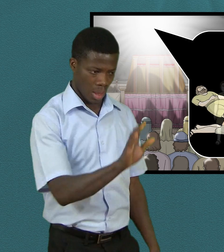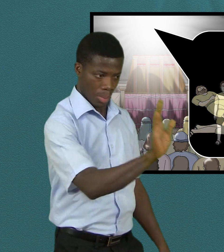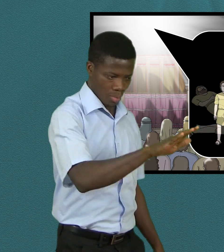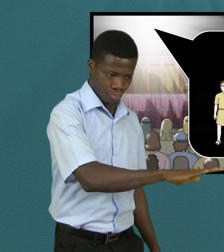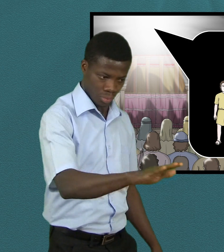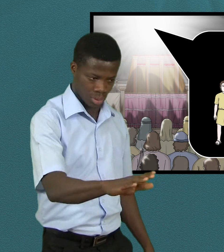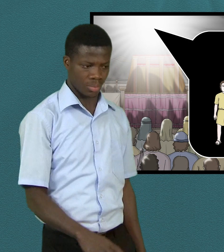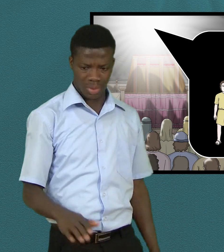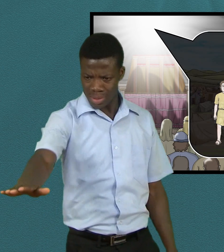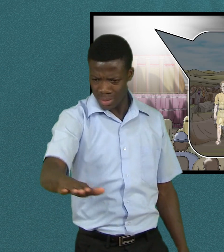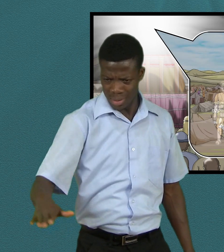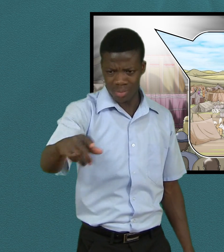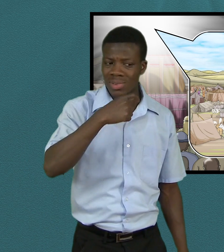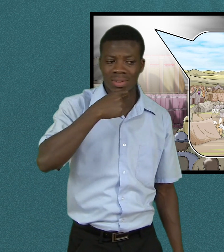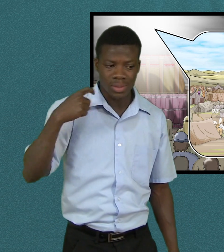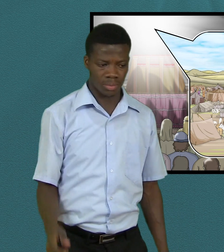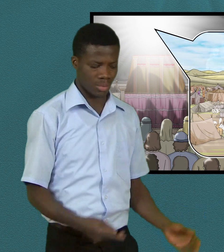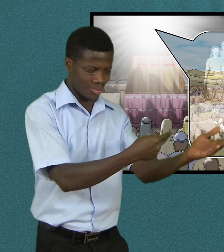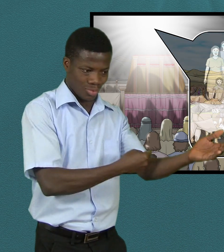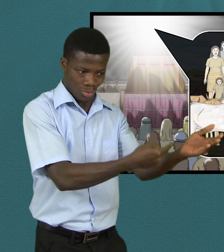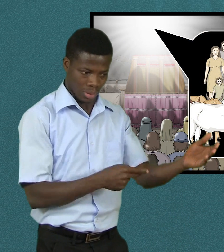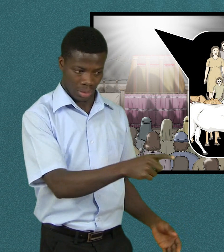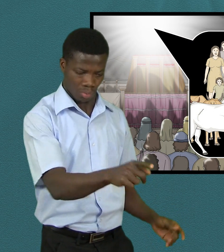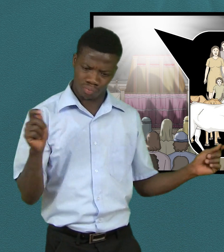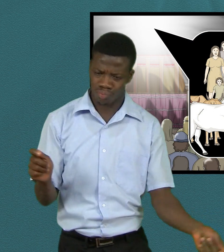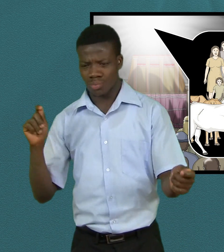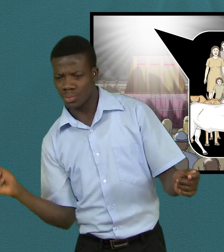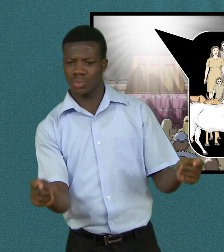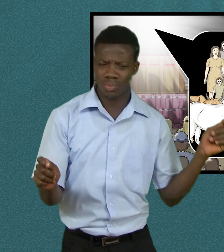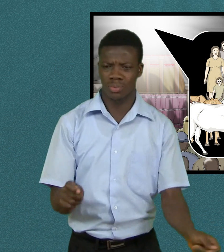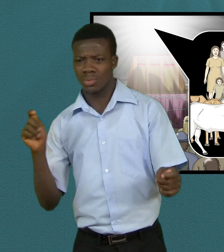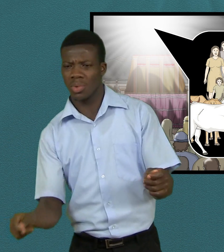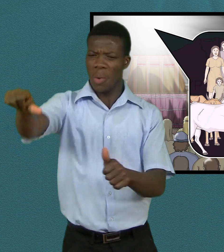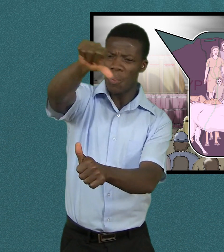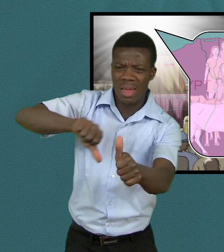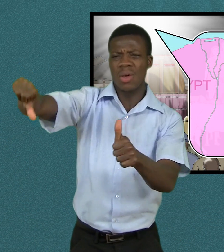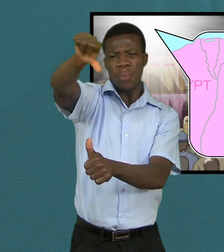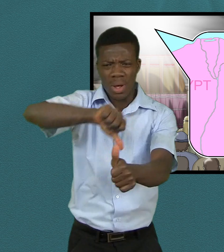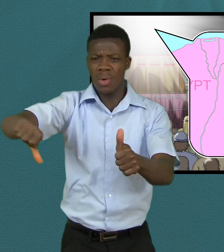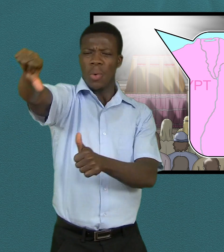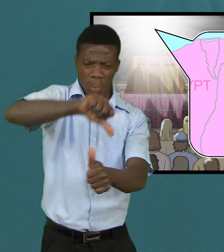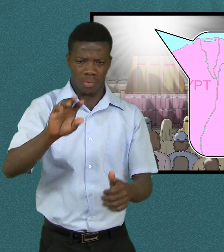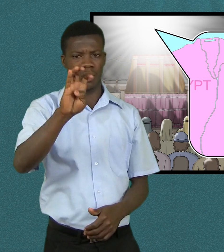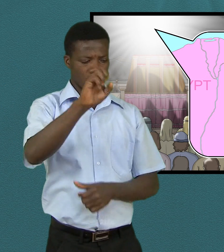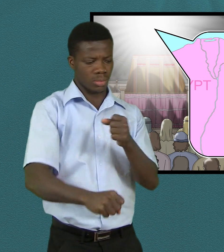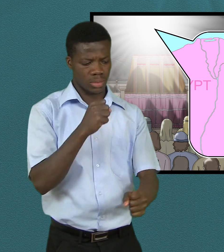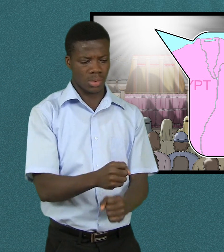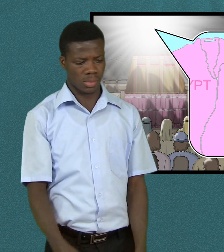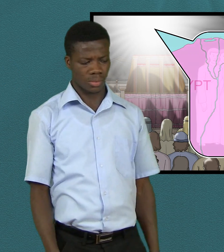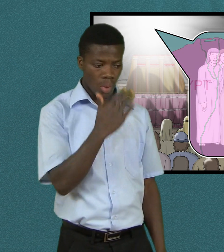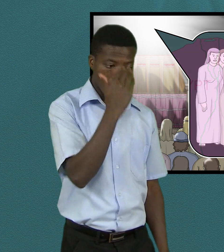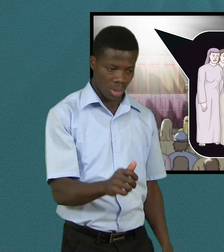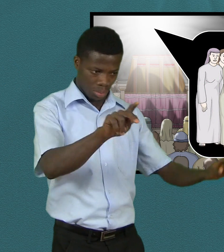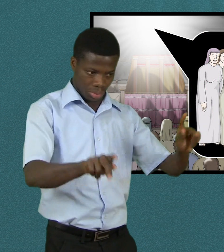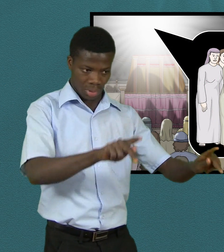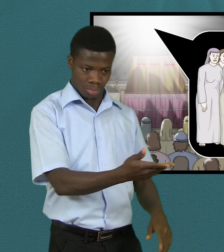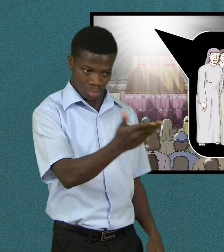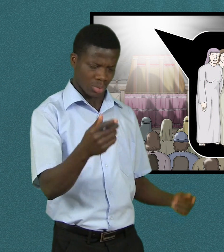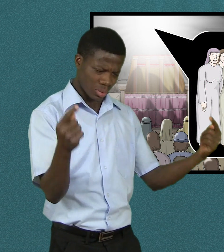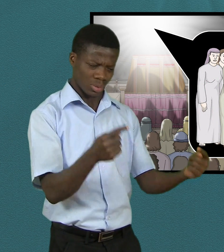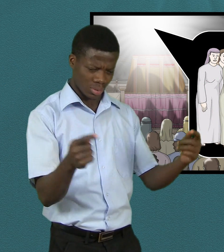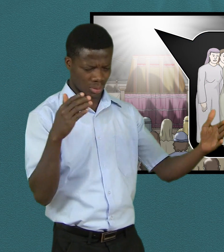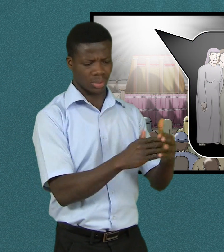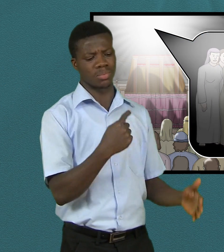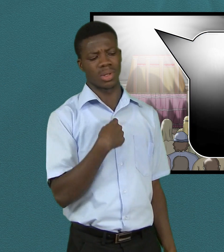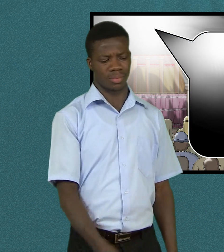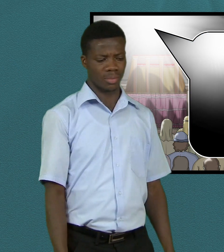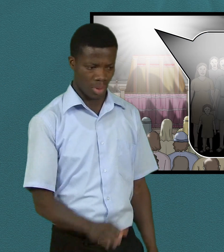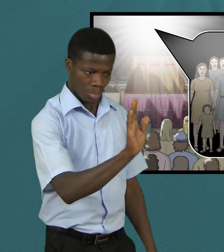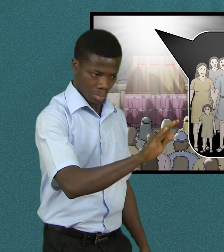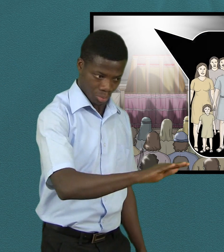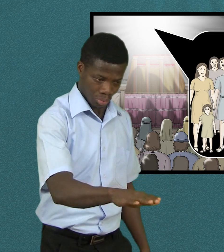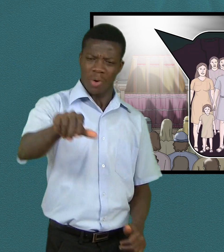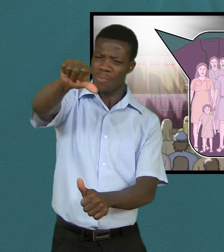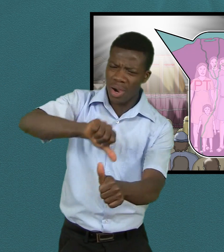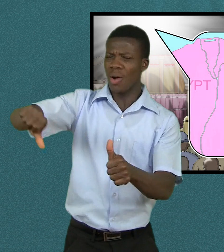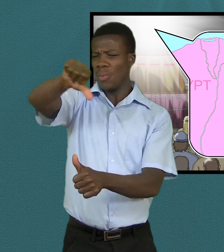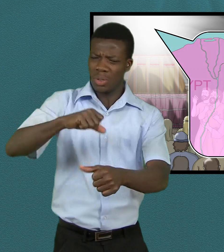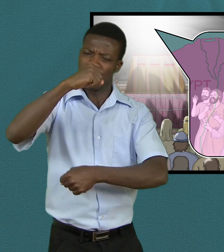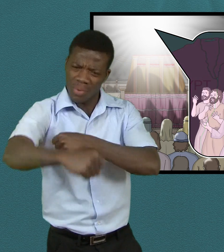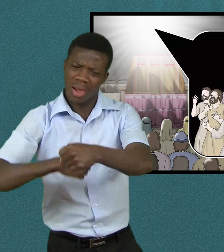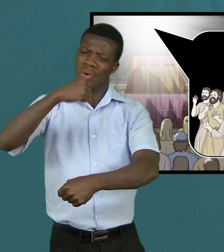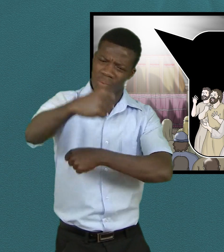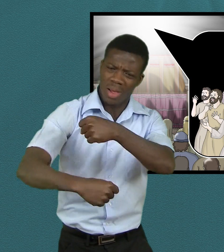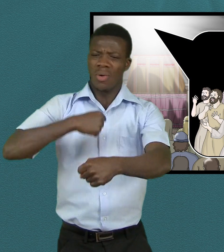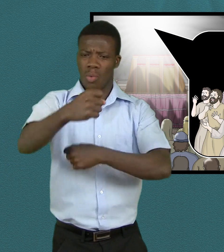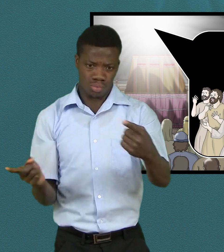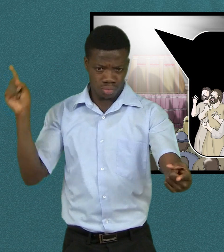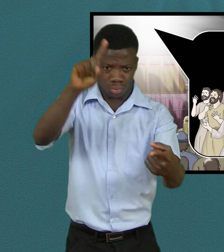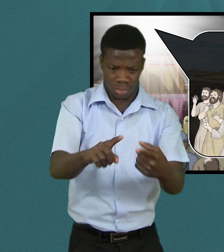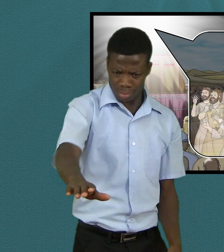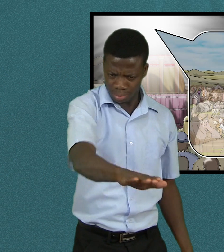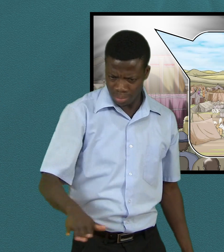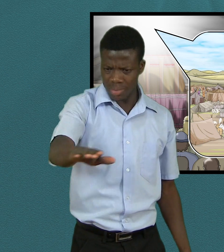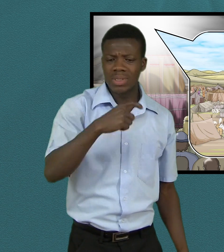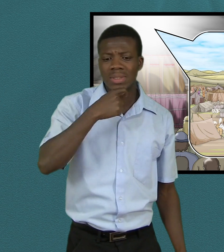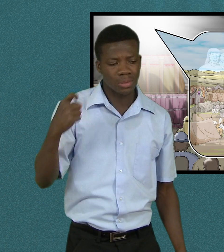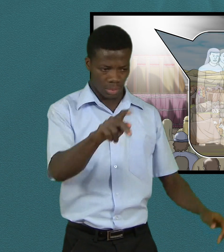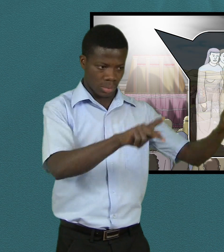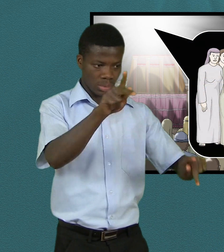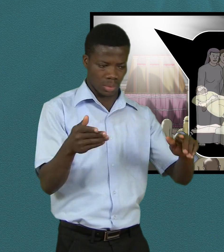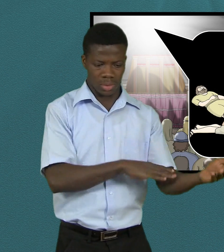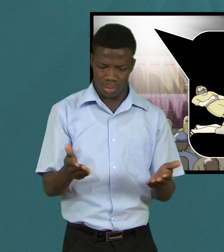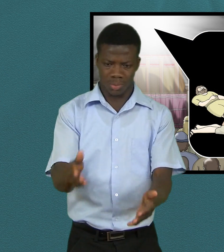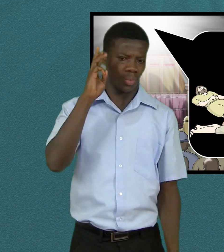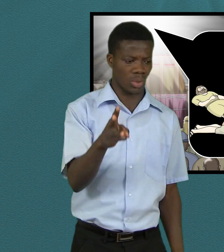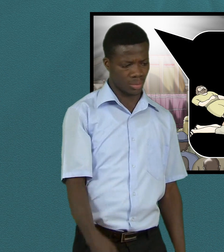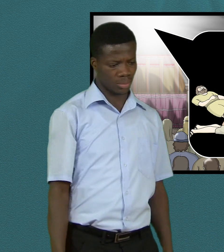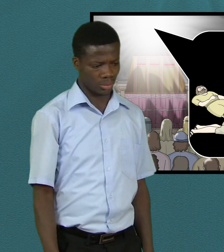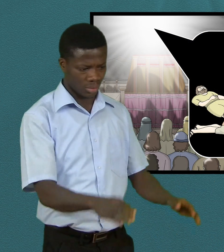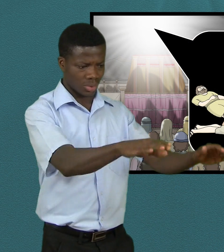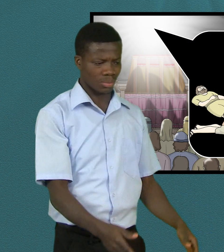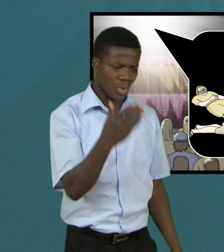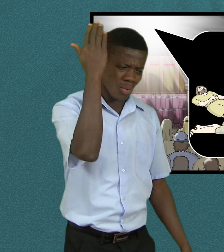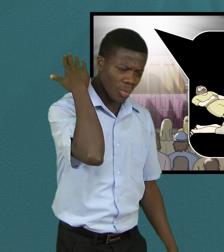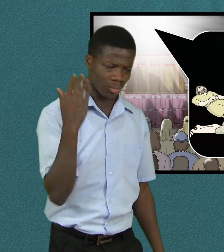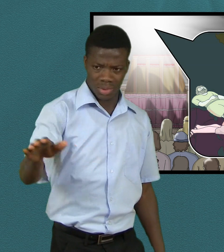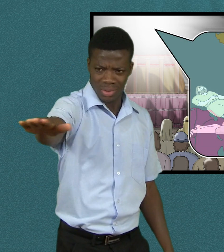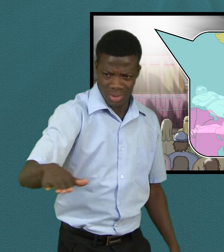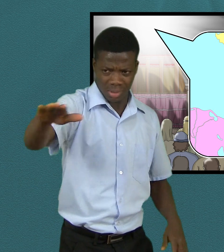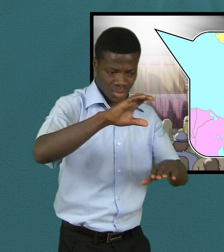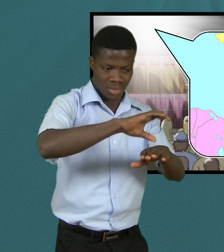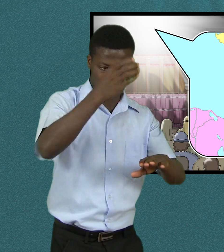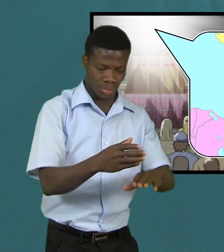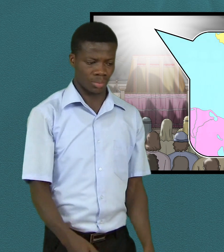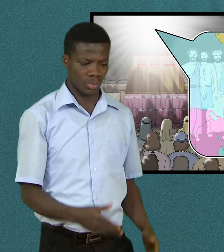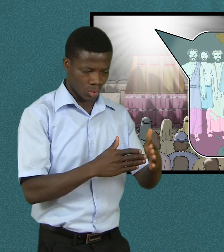Your children will be shepherds in the wilderness for forty years, and they will suffer for your unfaithfulness until the last of your bodies lies in the wilderness.